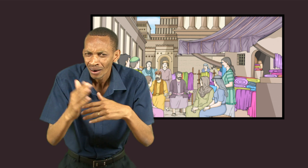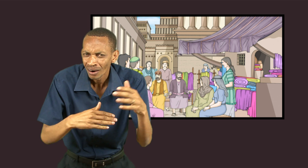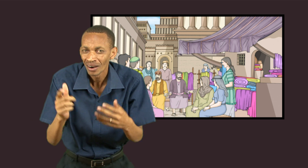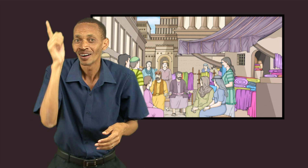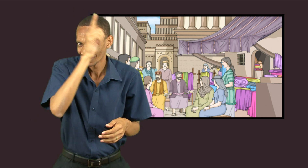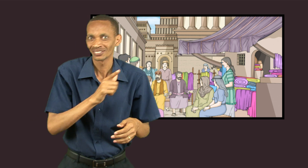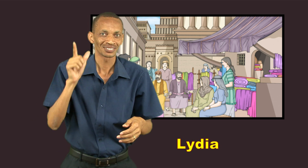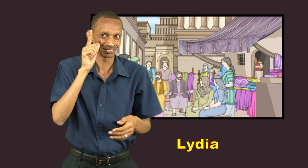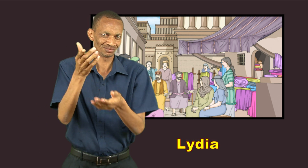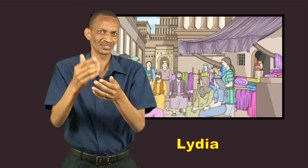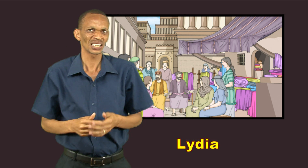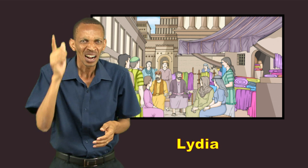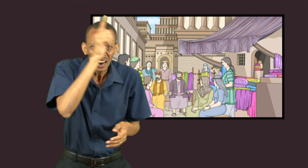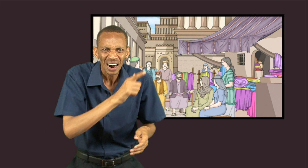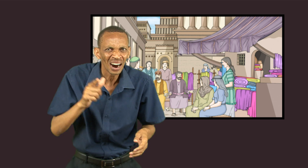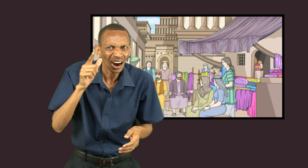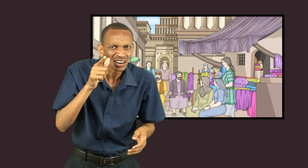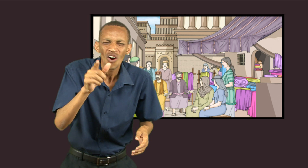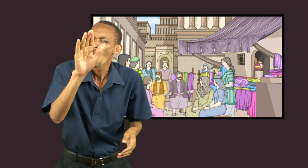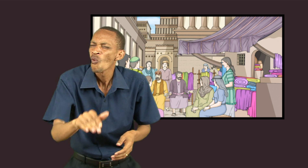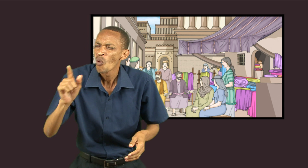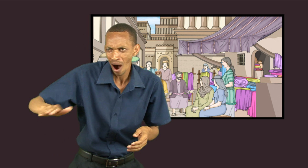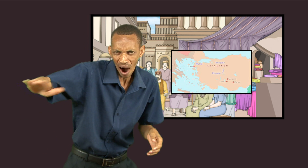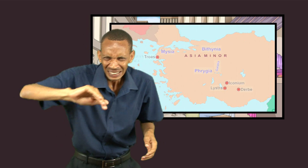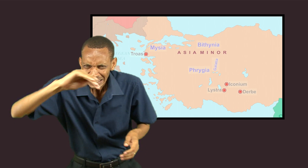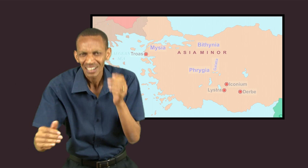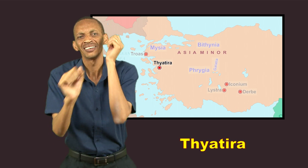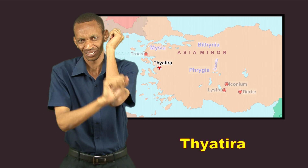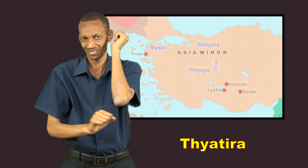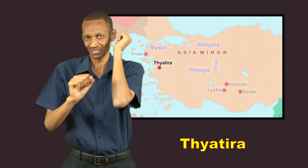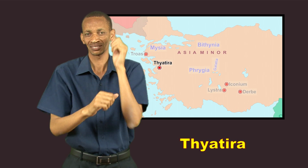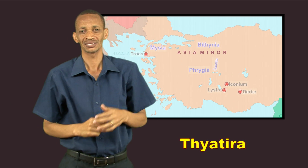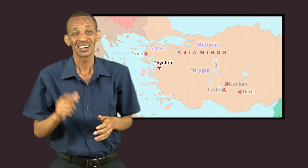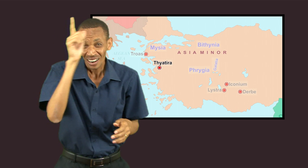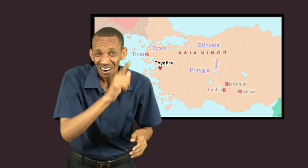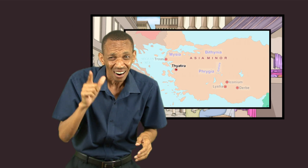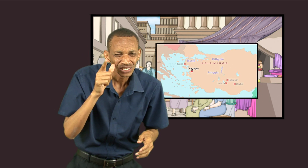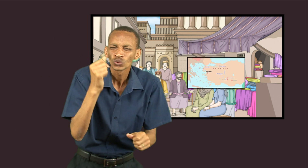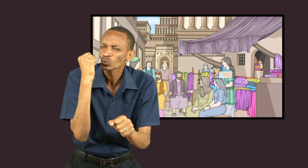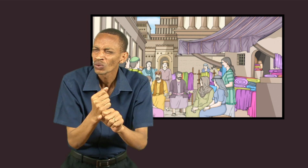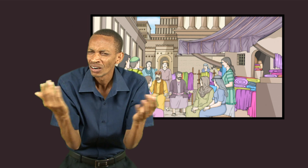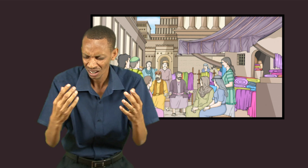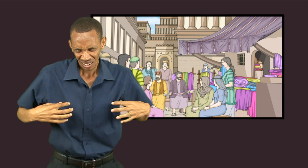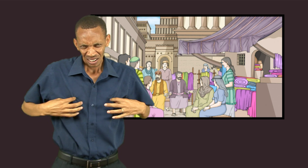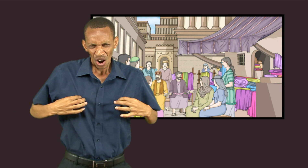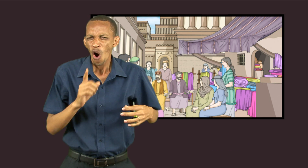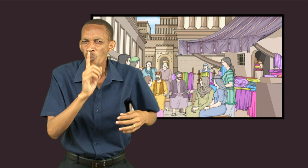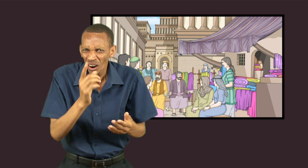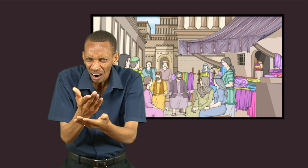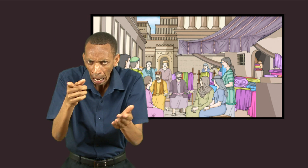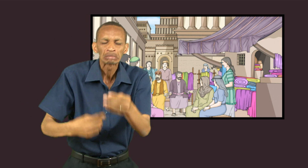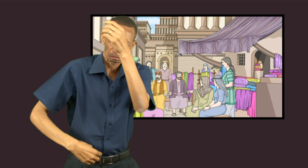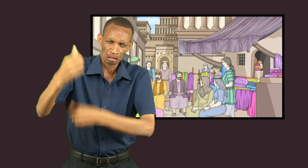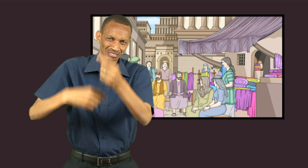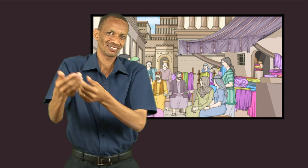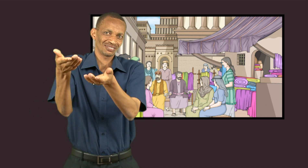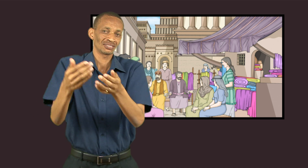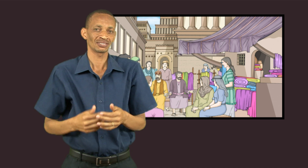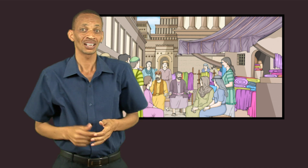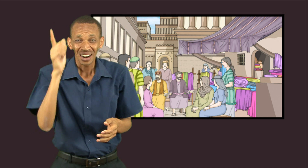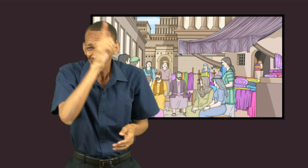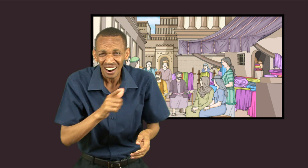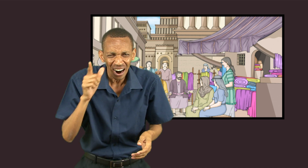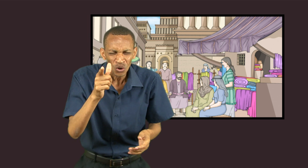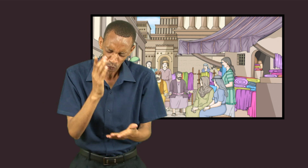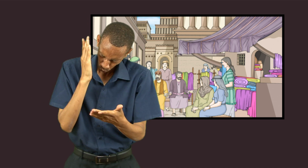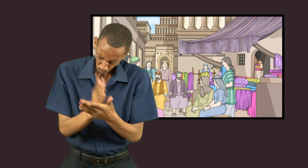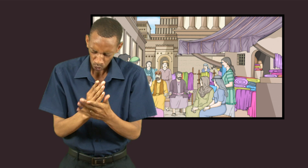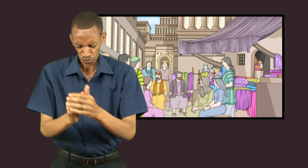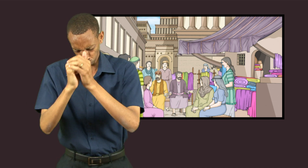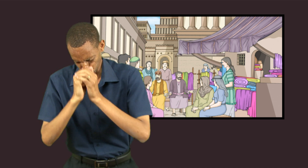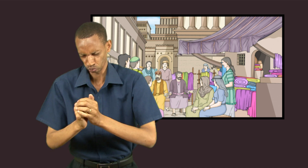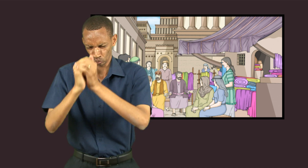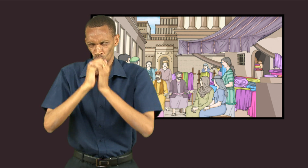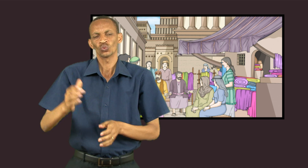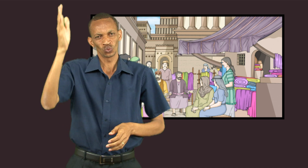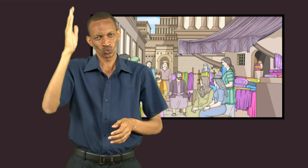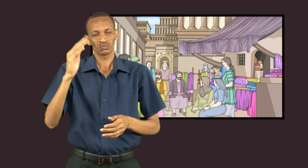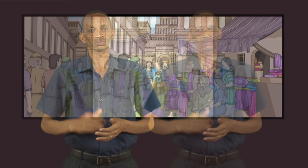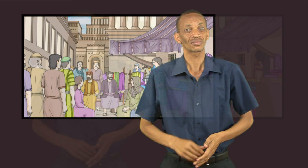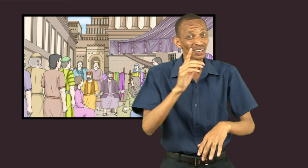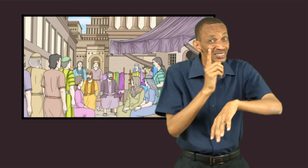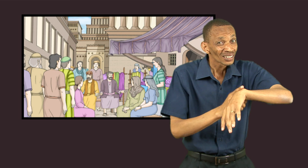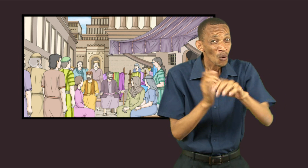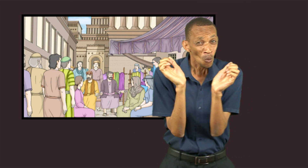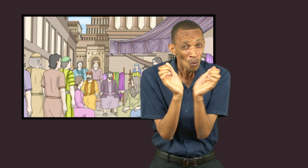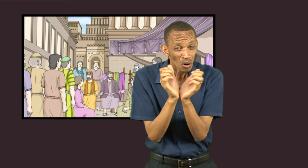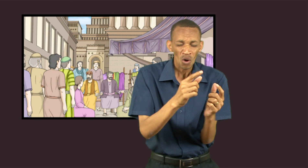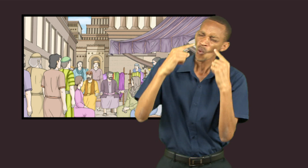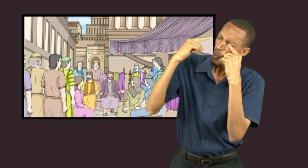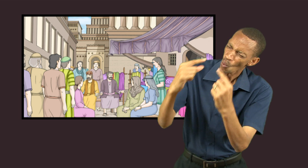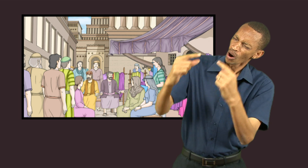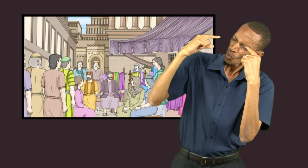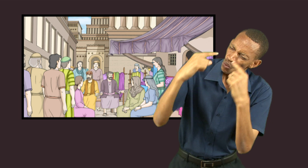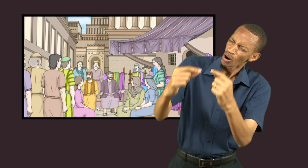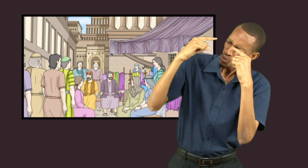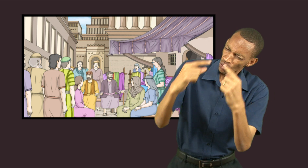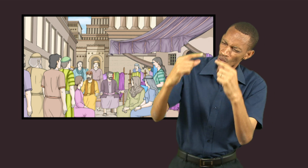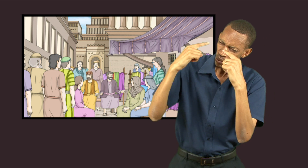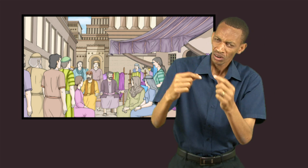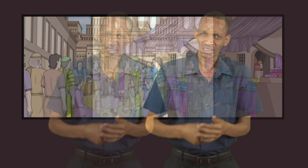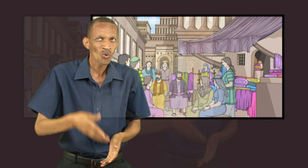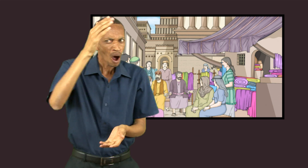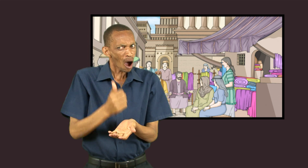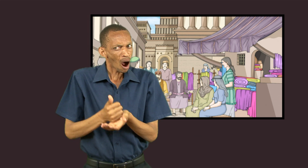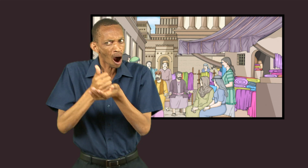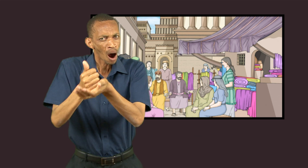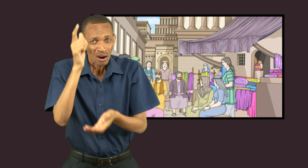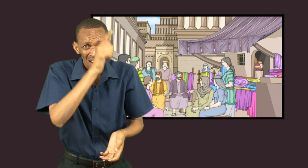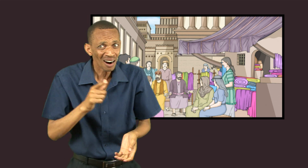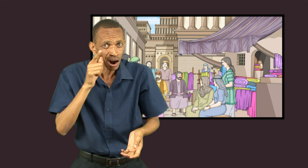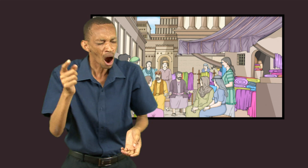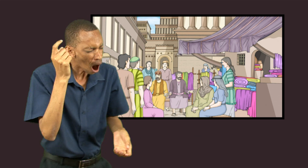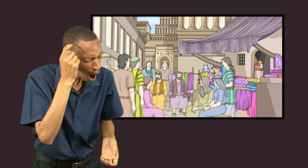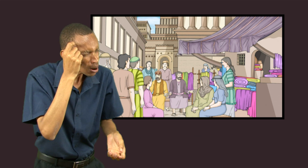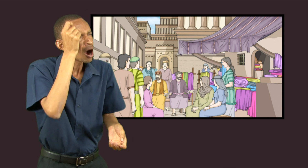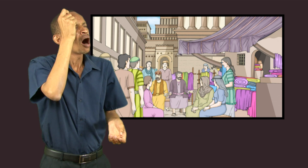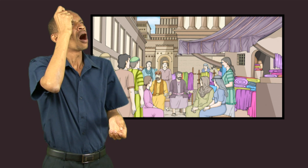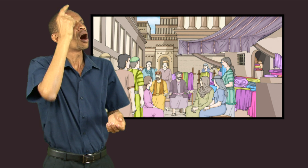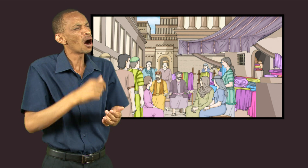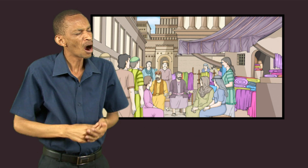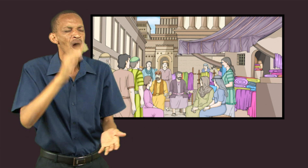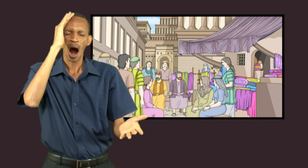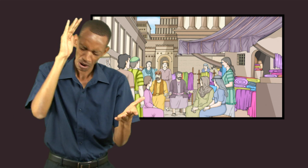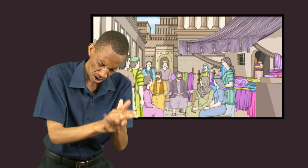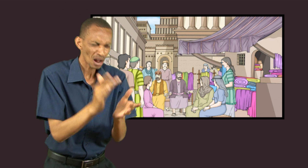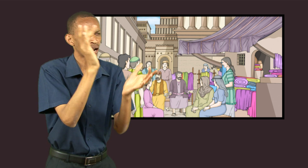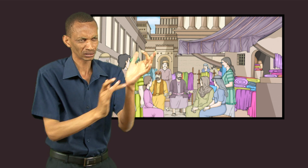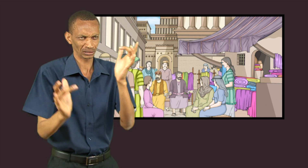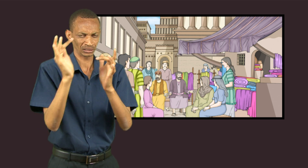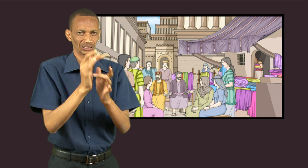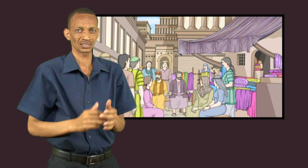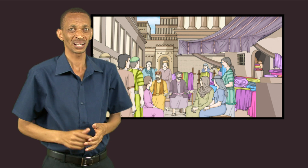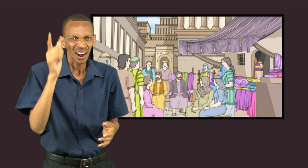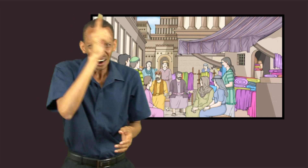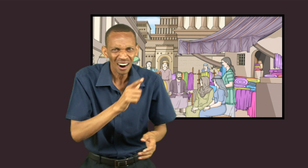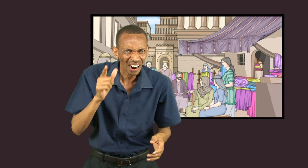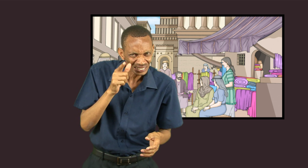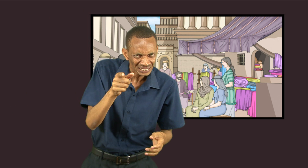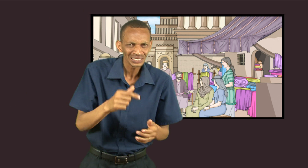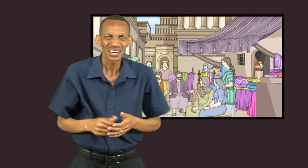Among those listening was a woman named Lydia, a dealer in purple cloth from the city of Thyatira, who was a worshiper of God.